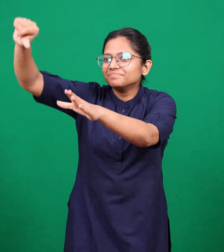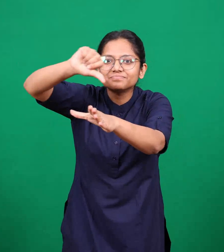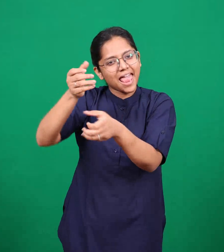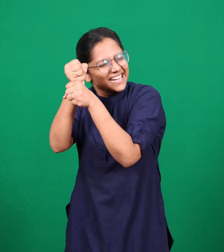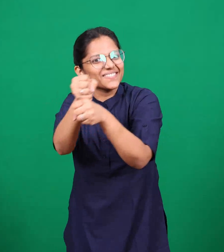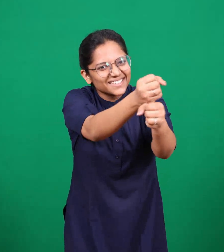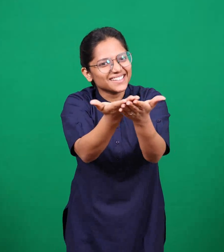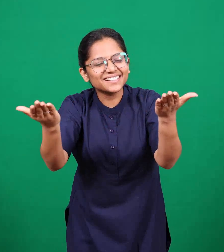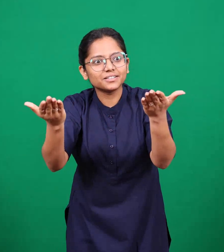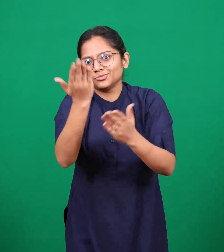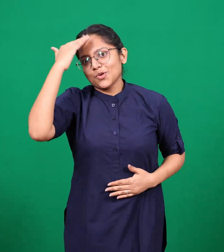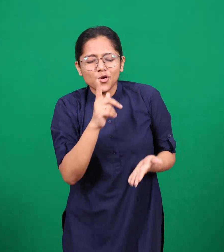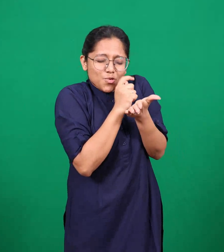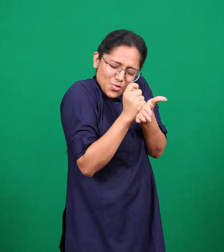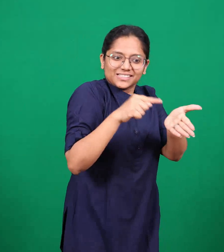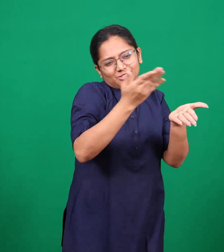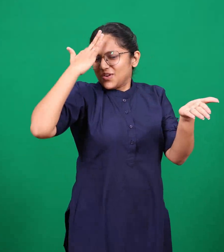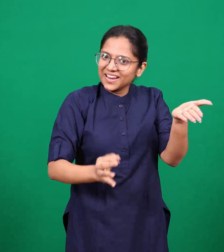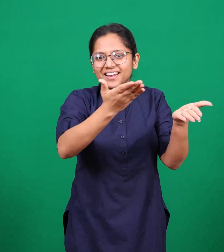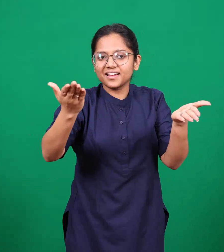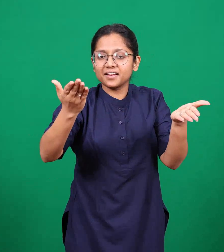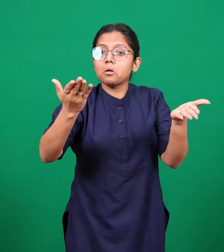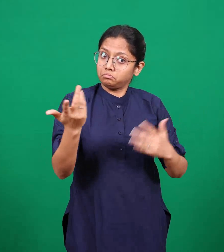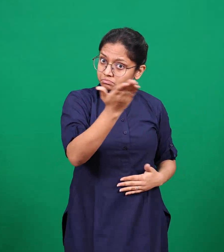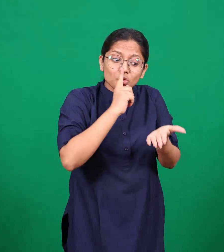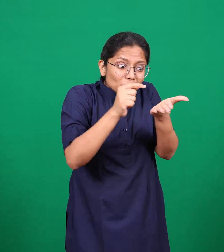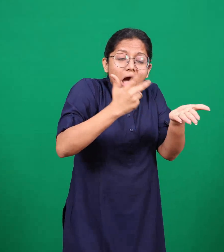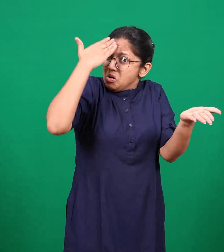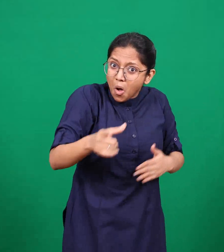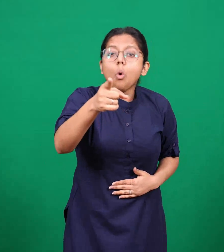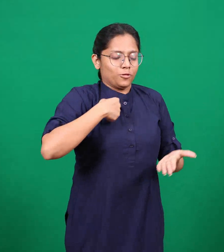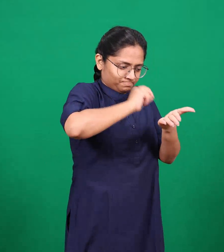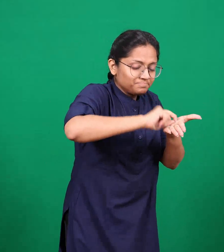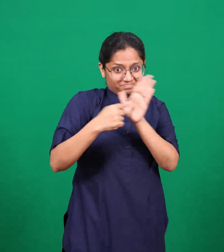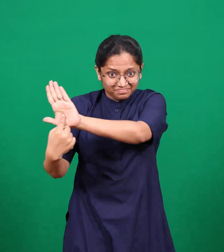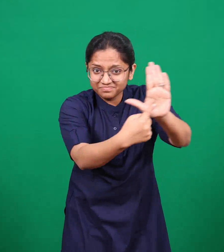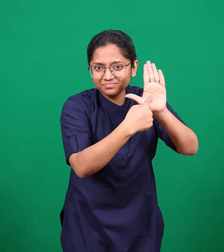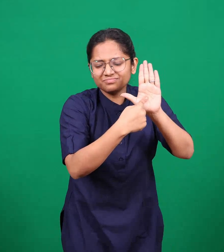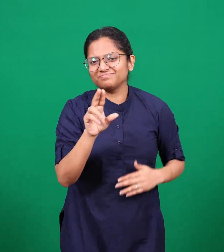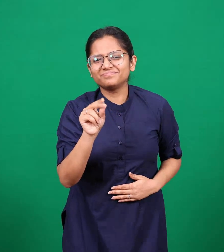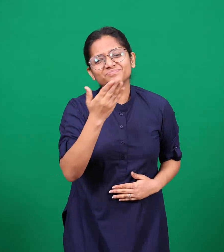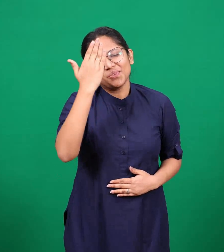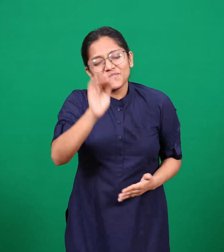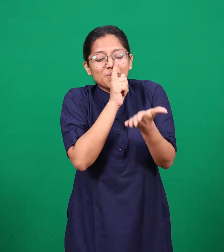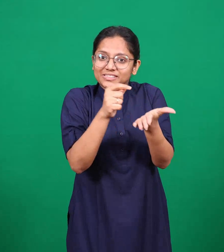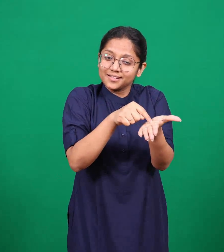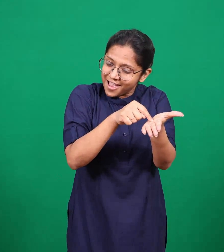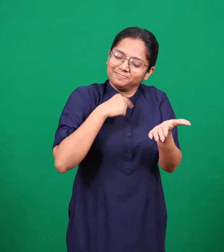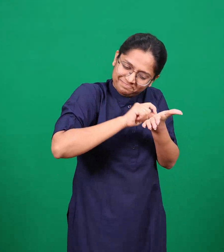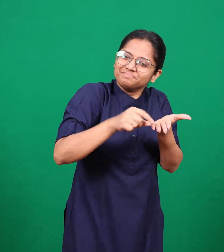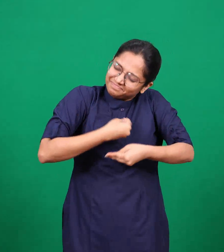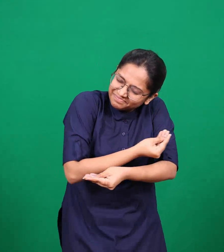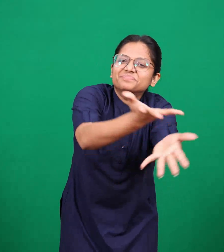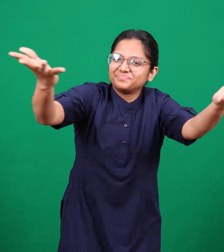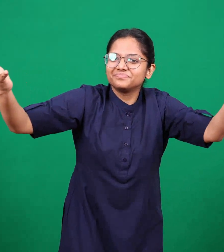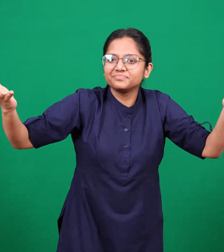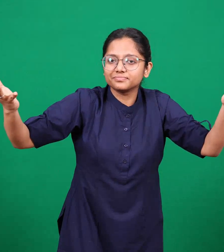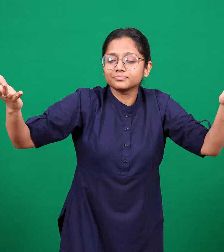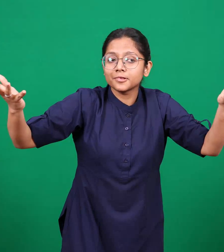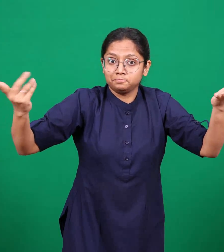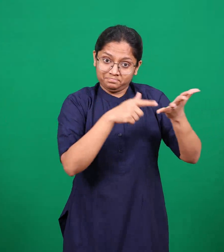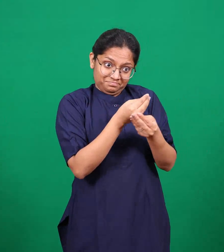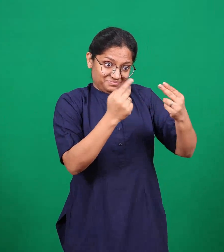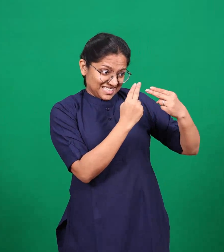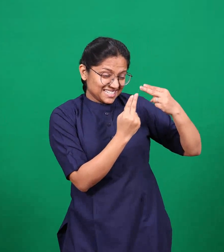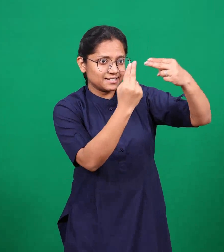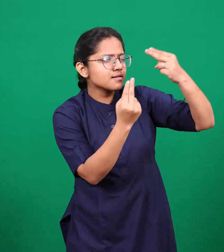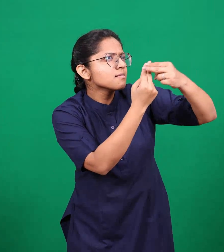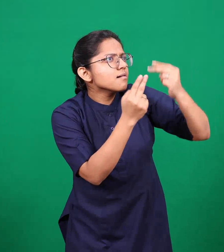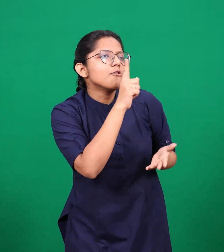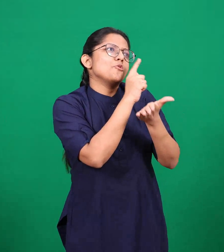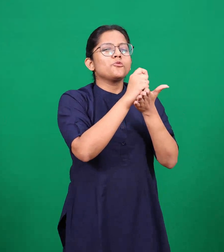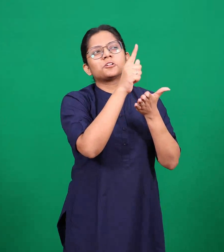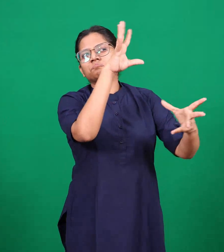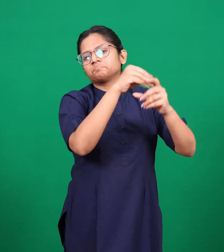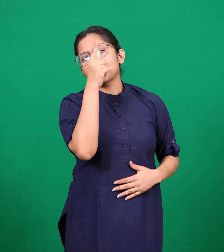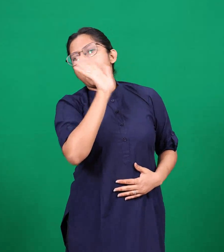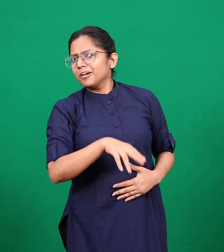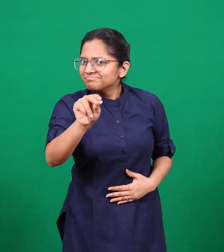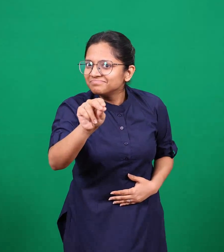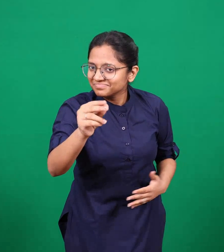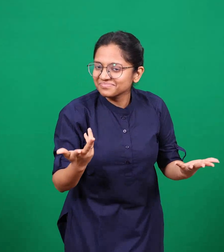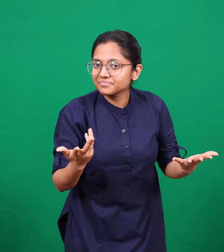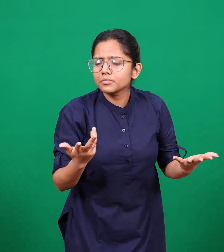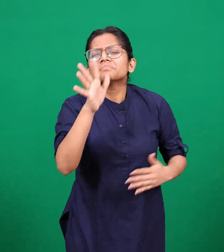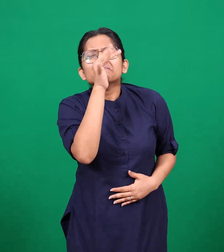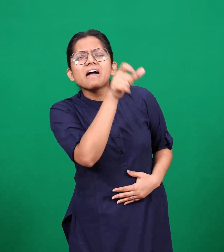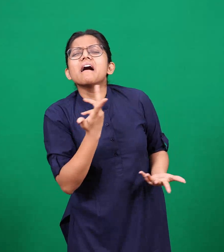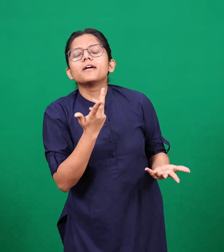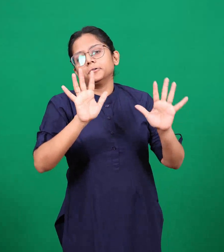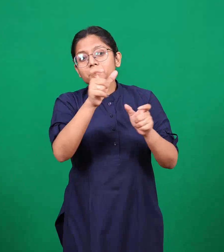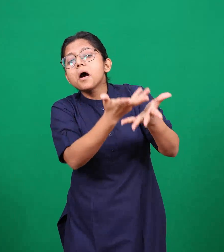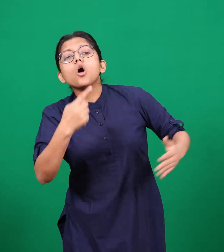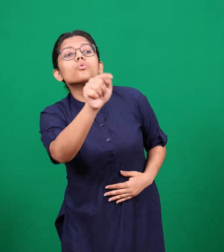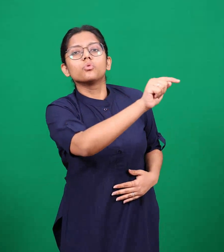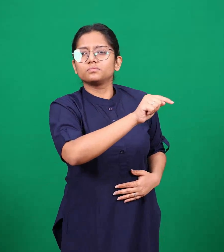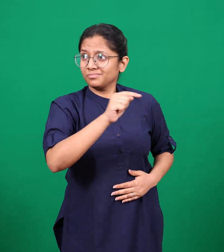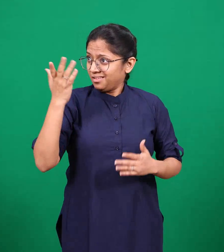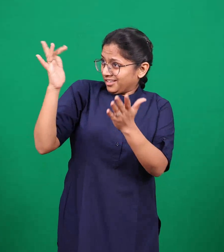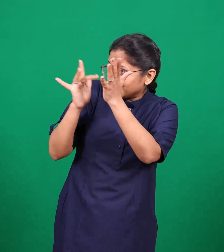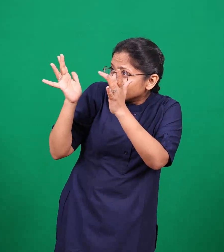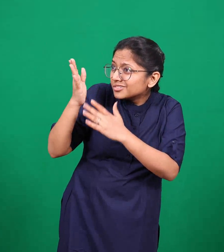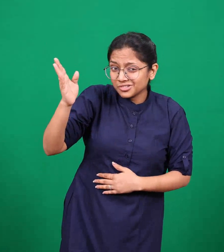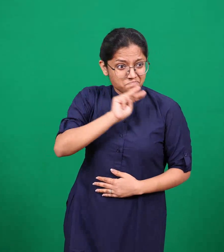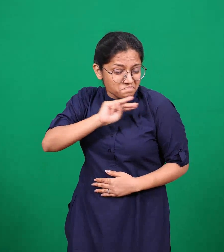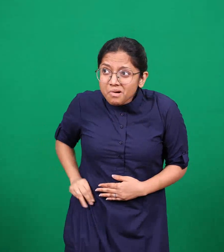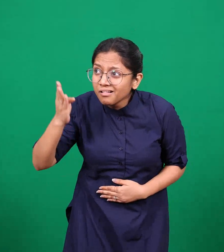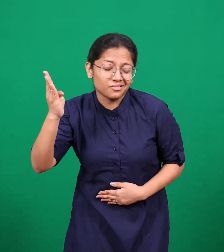I have not written to you because you lack knowledge of the truth, but because you have it, and because no lie comes from the truth.